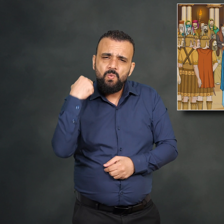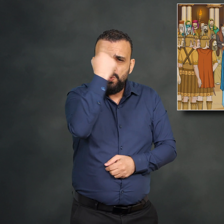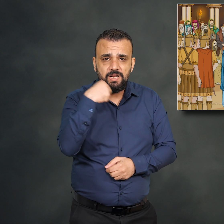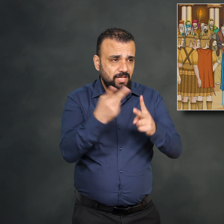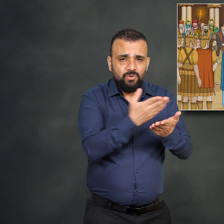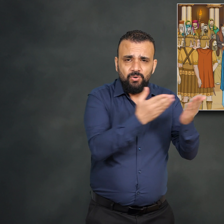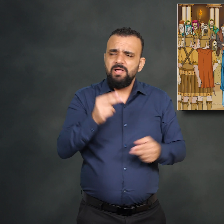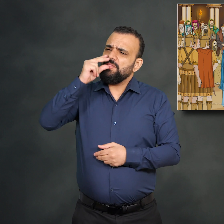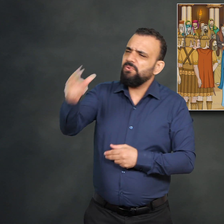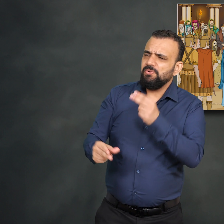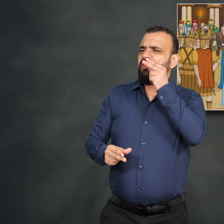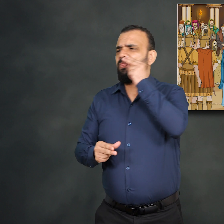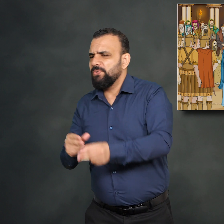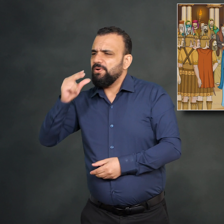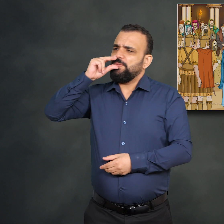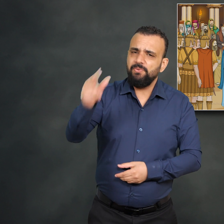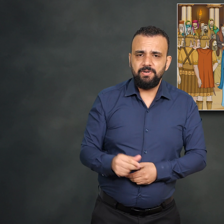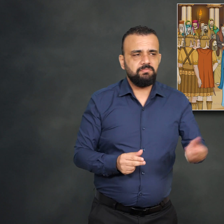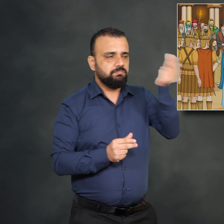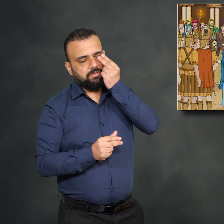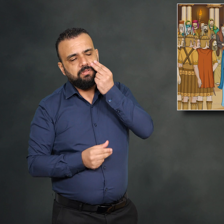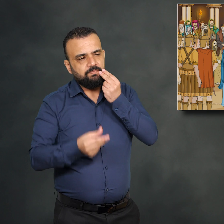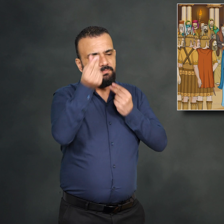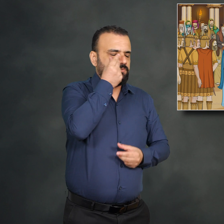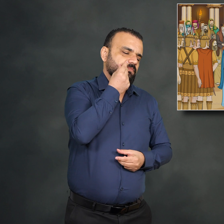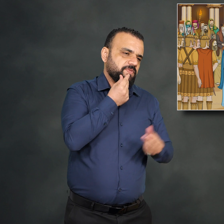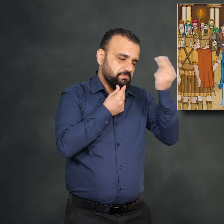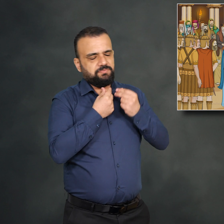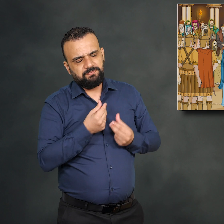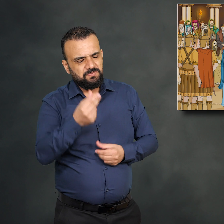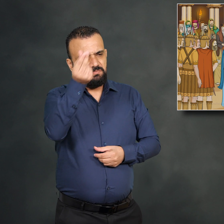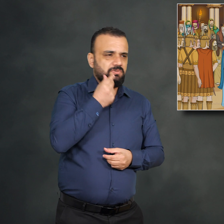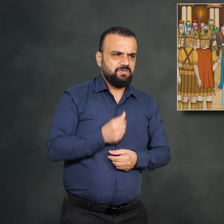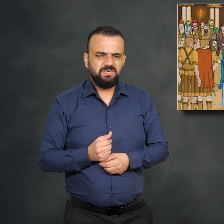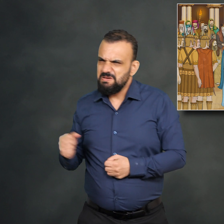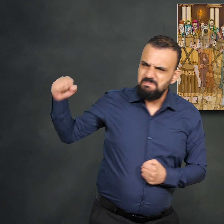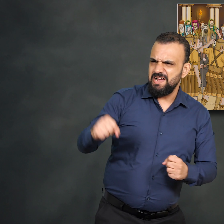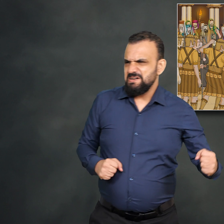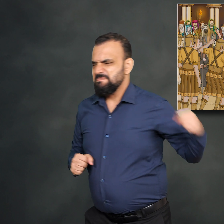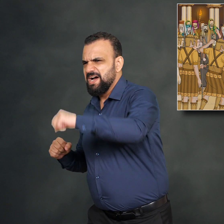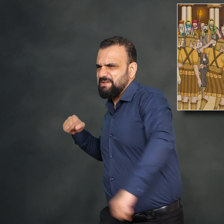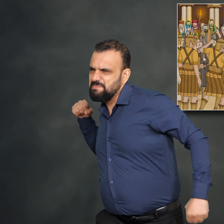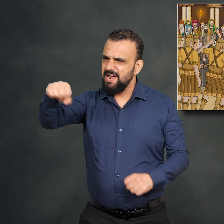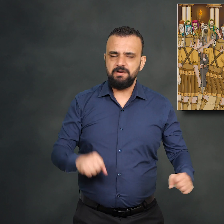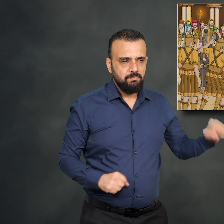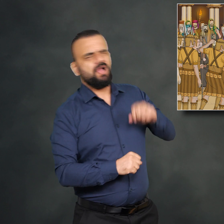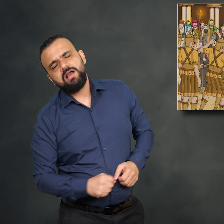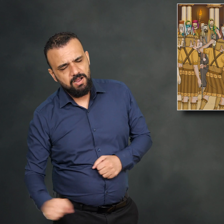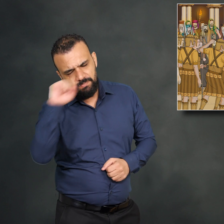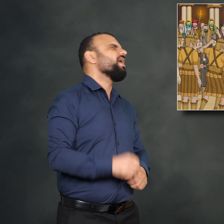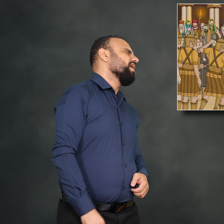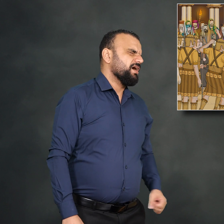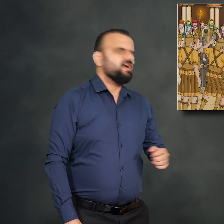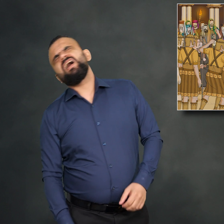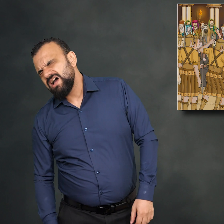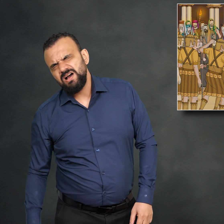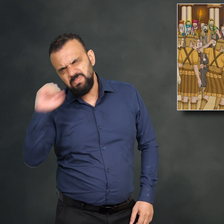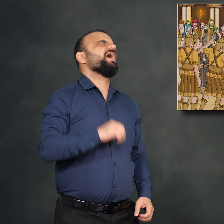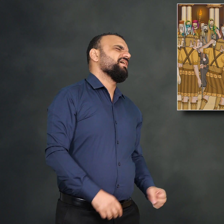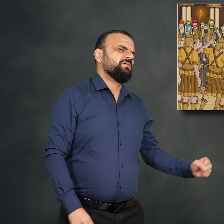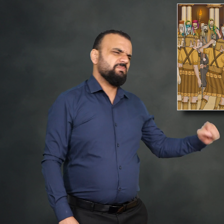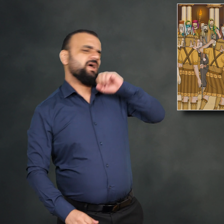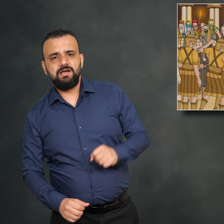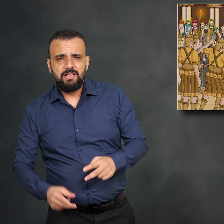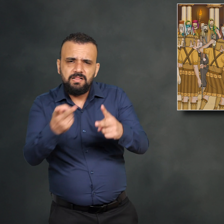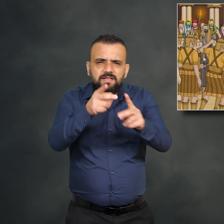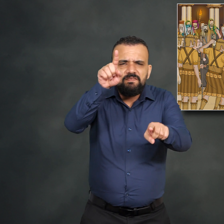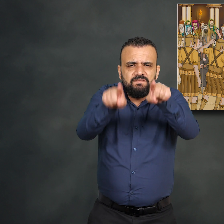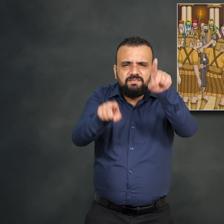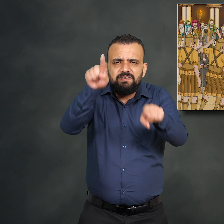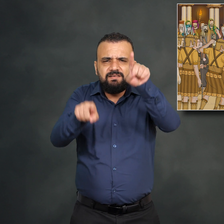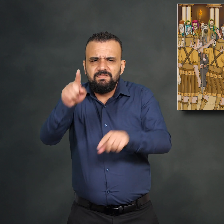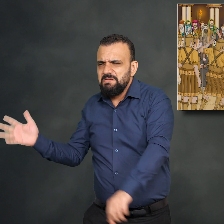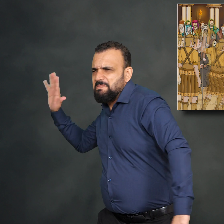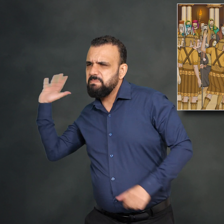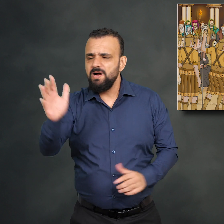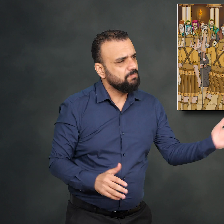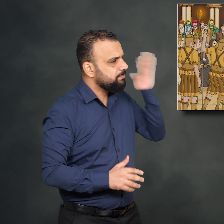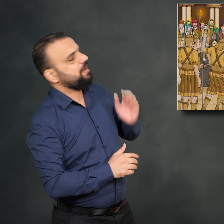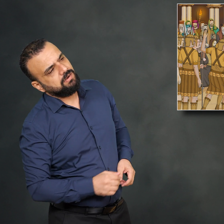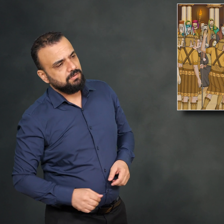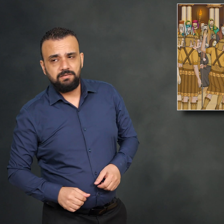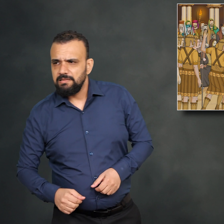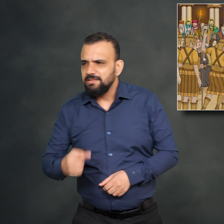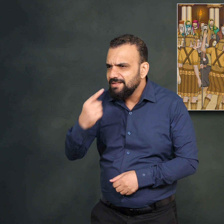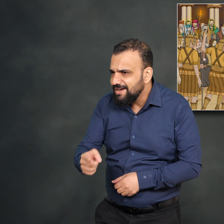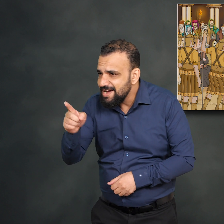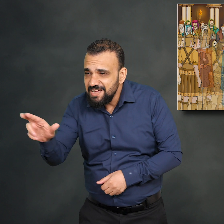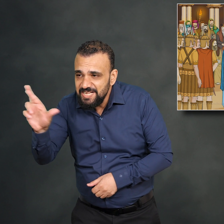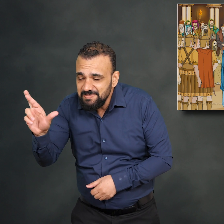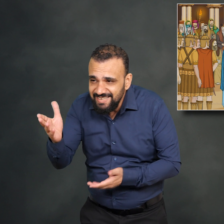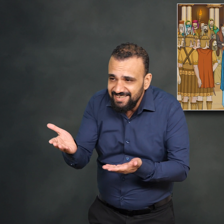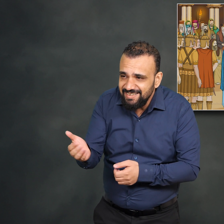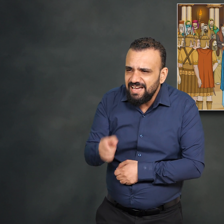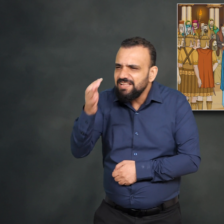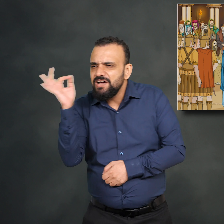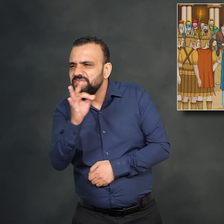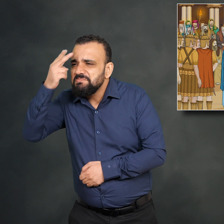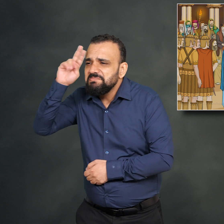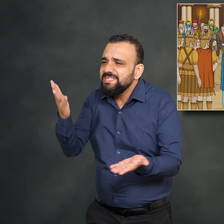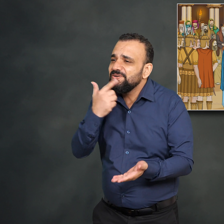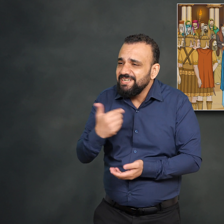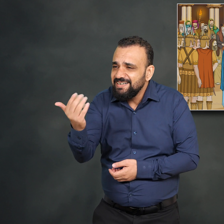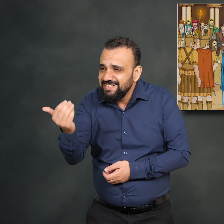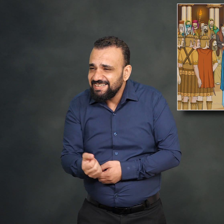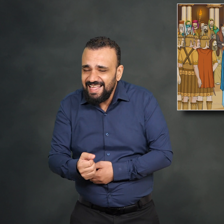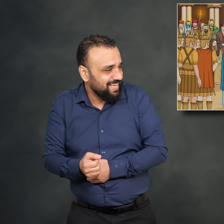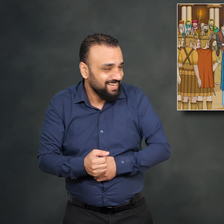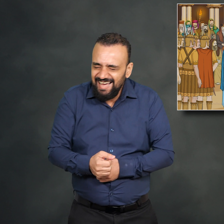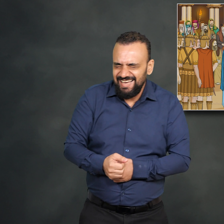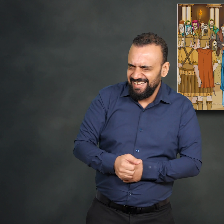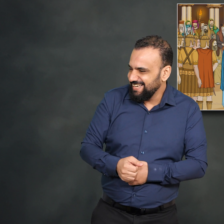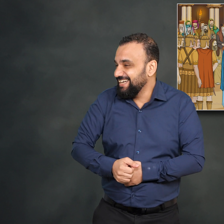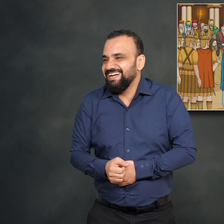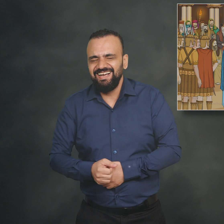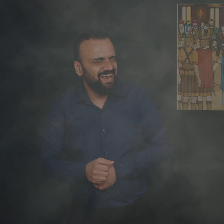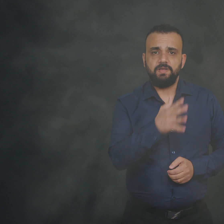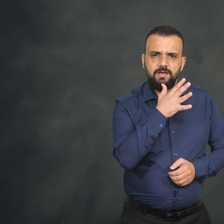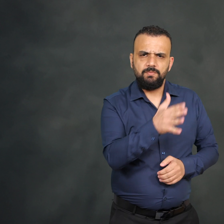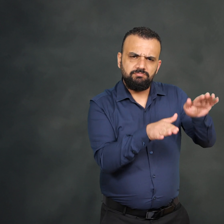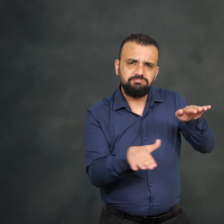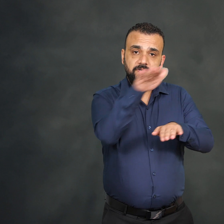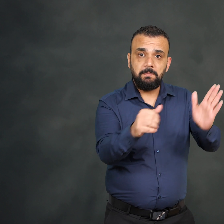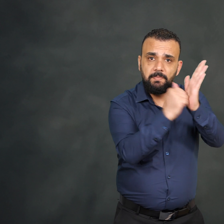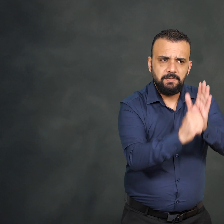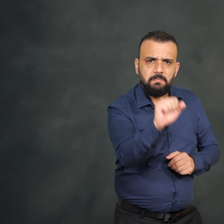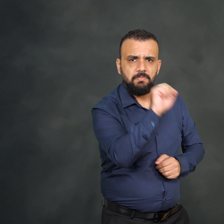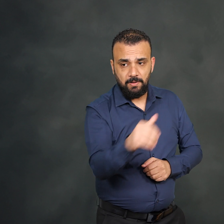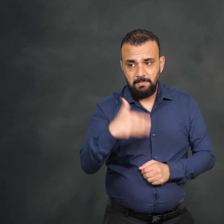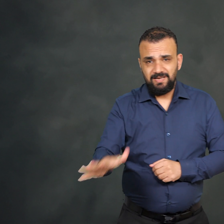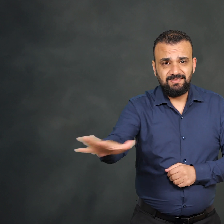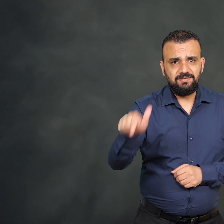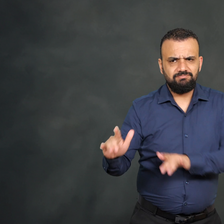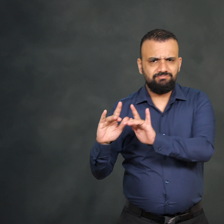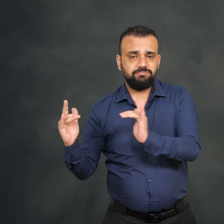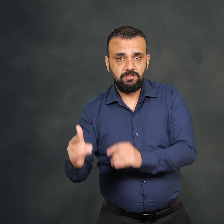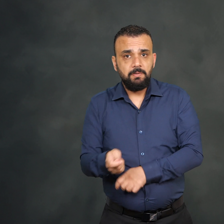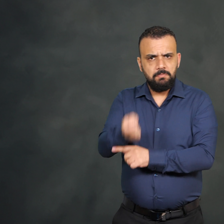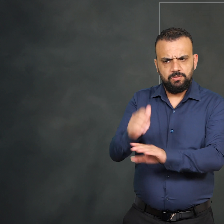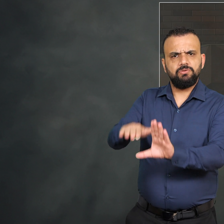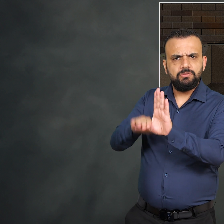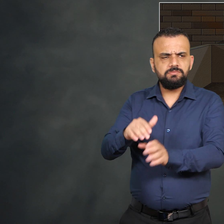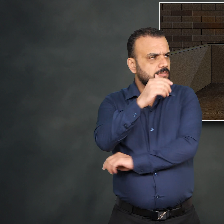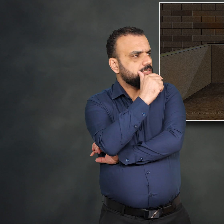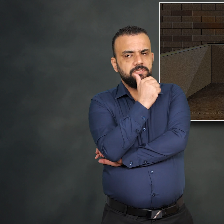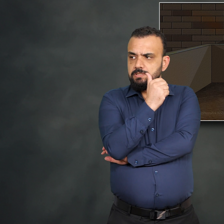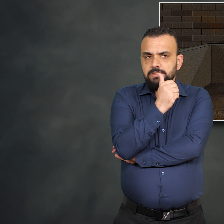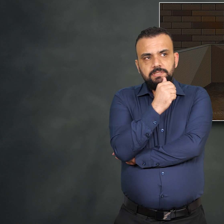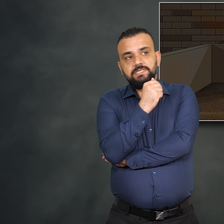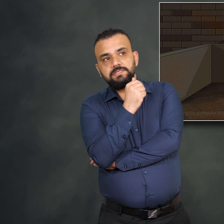“He deserves to die,” they answered. Then they spit in His face and struck Him. Others slapped Him and said, “Prophesy to us, Christ! Who hit You?”